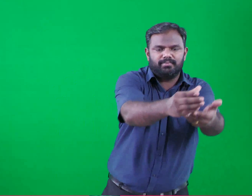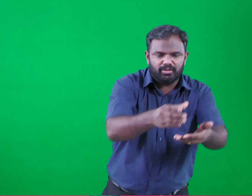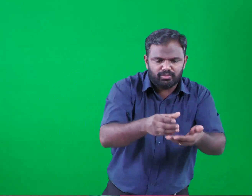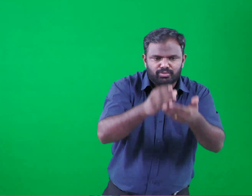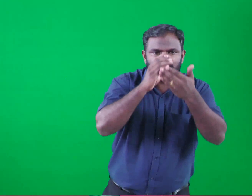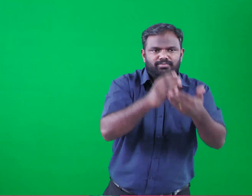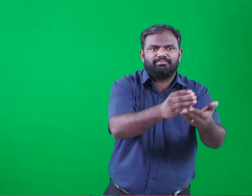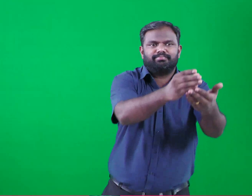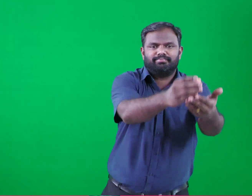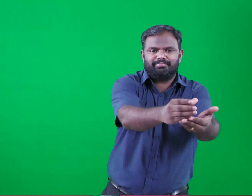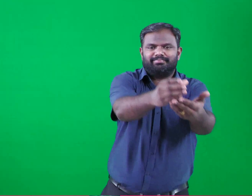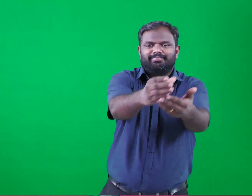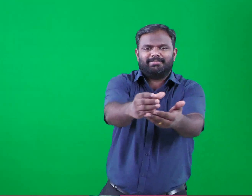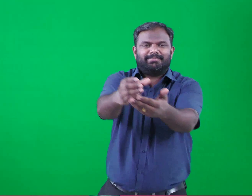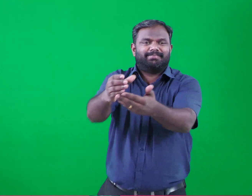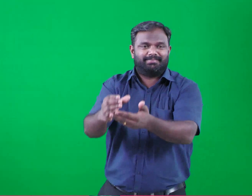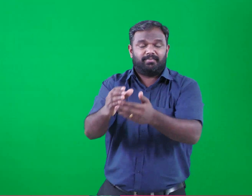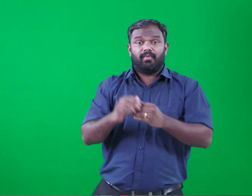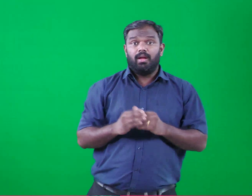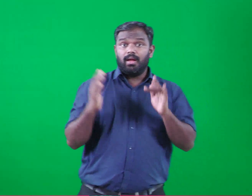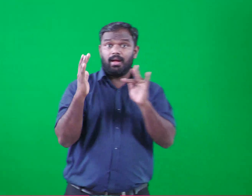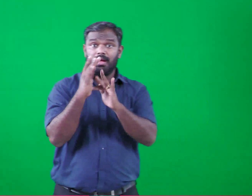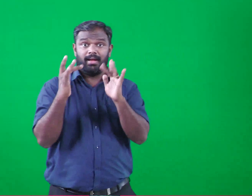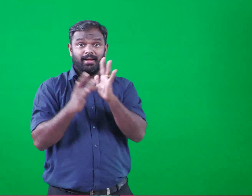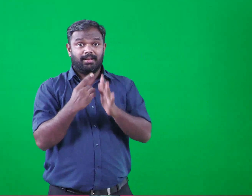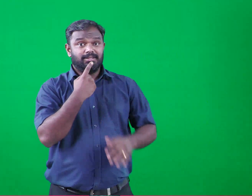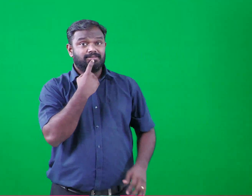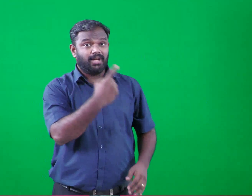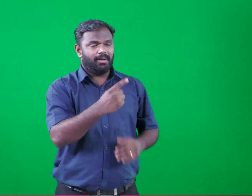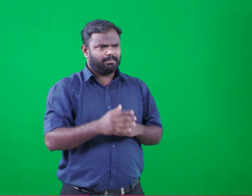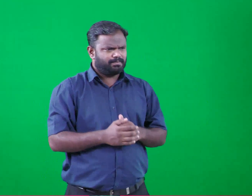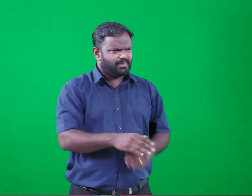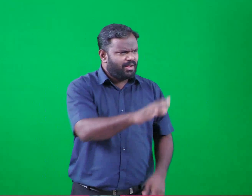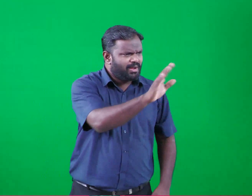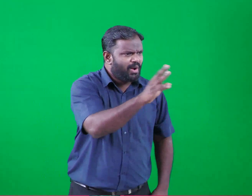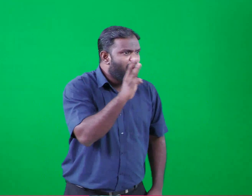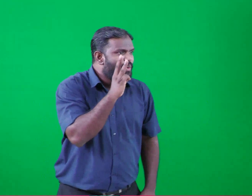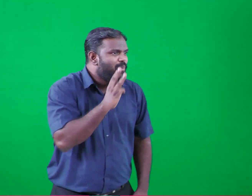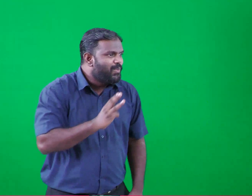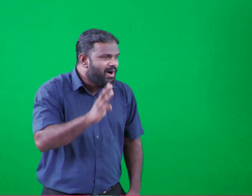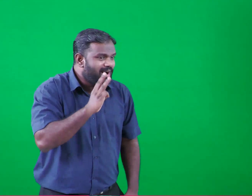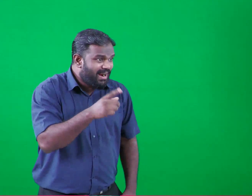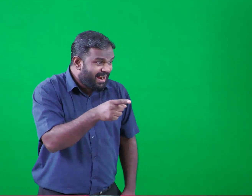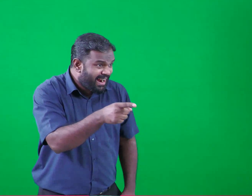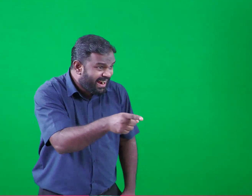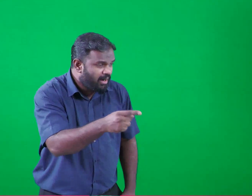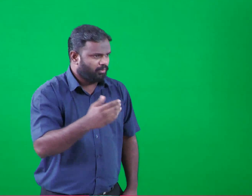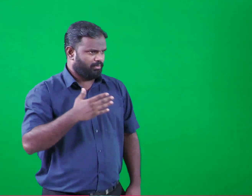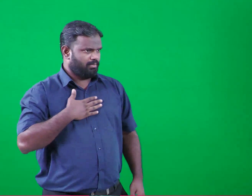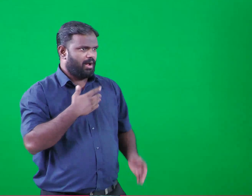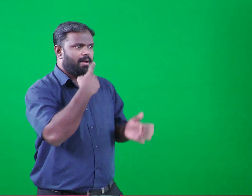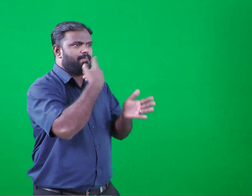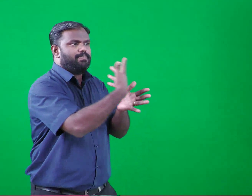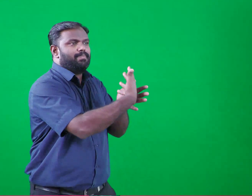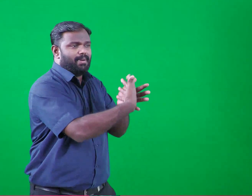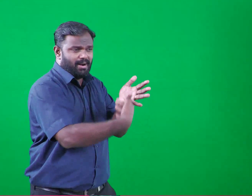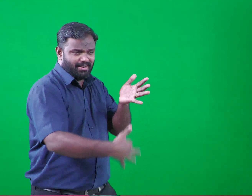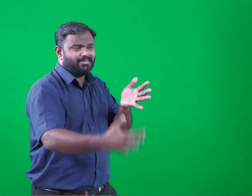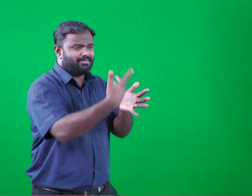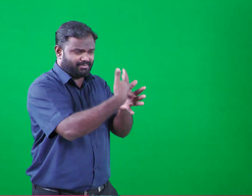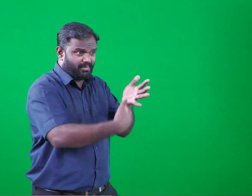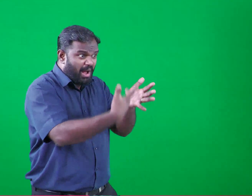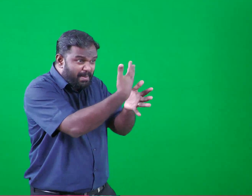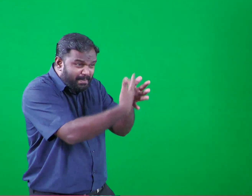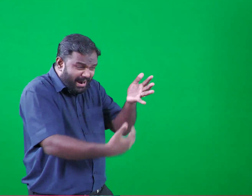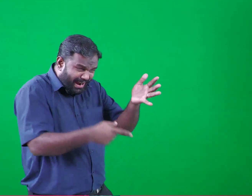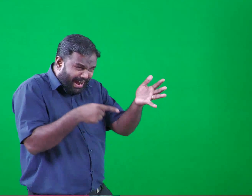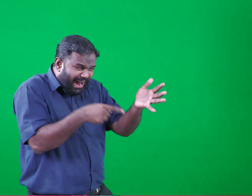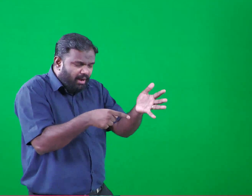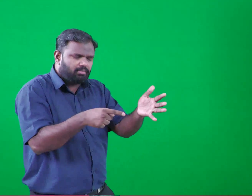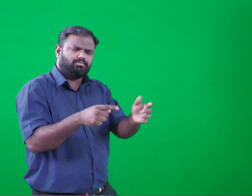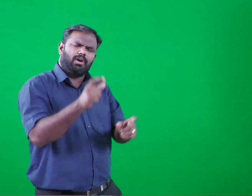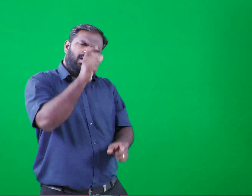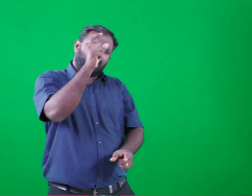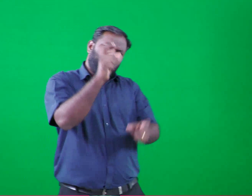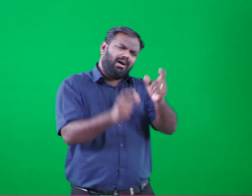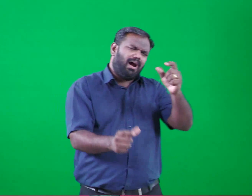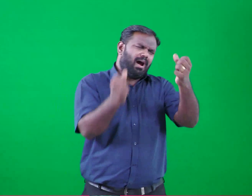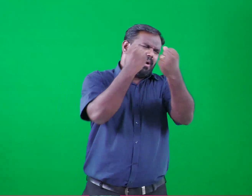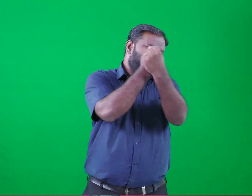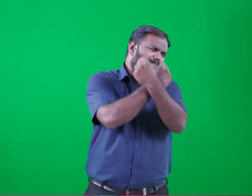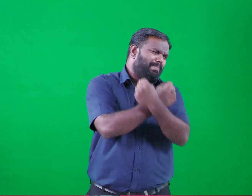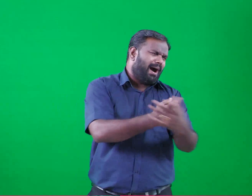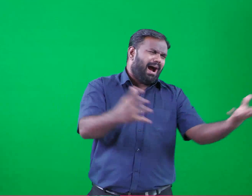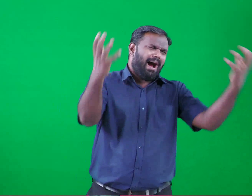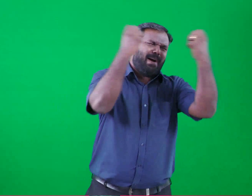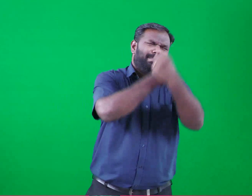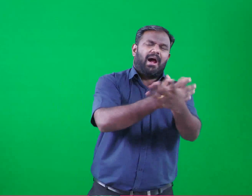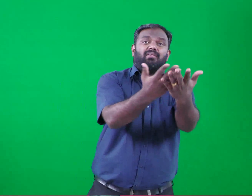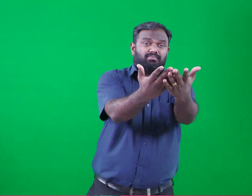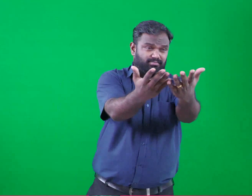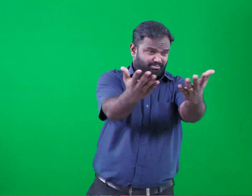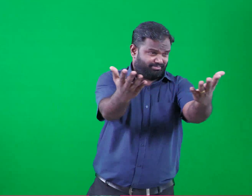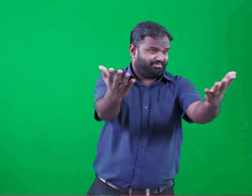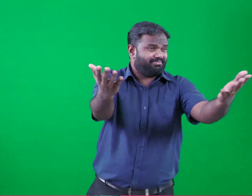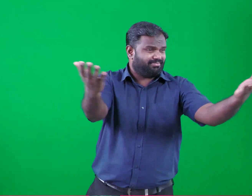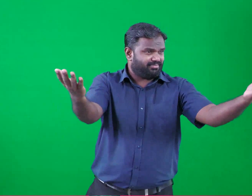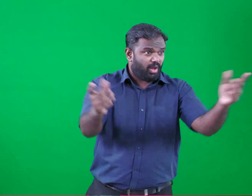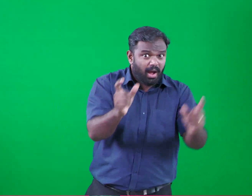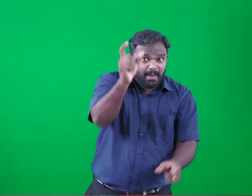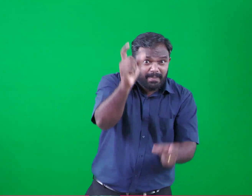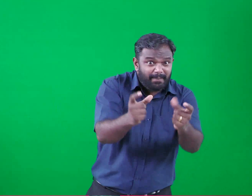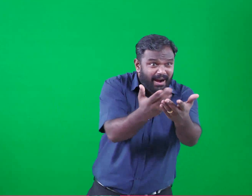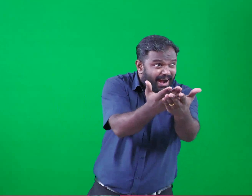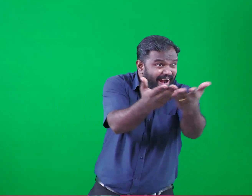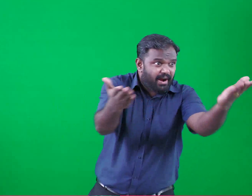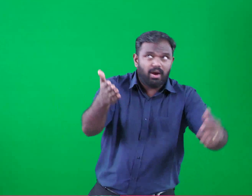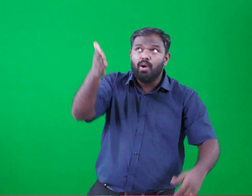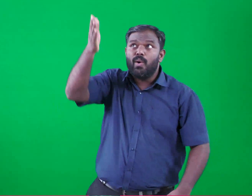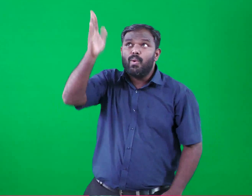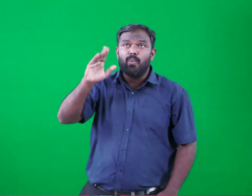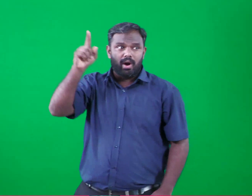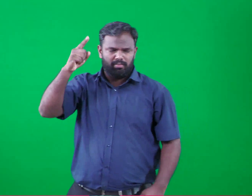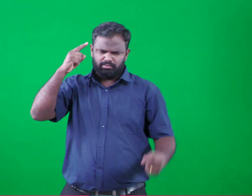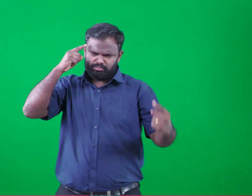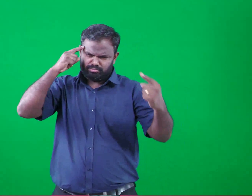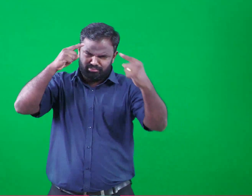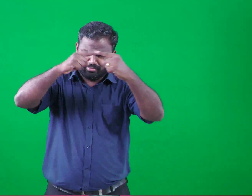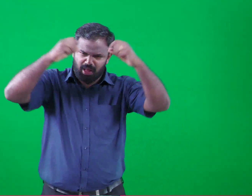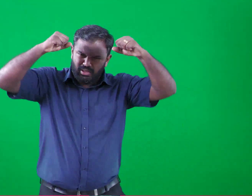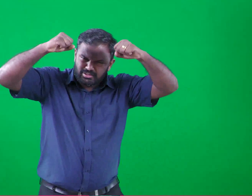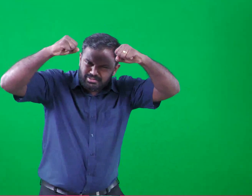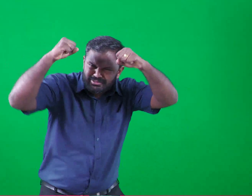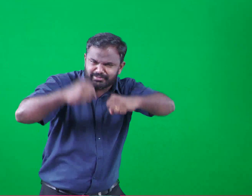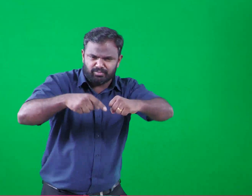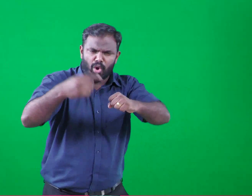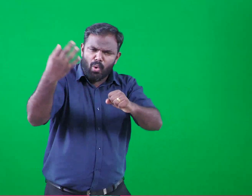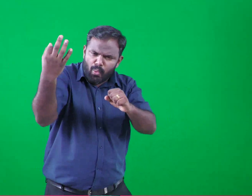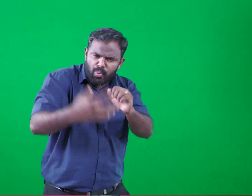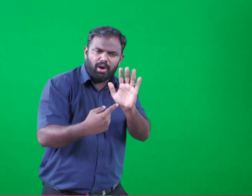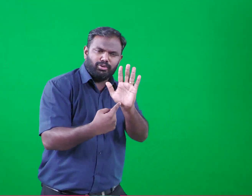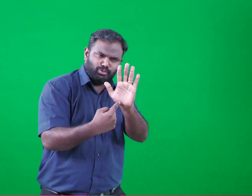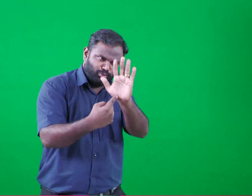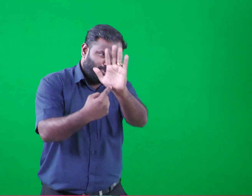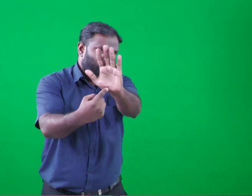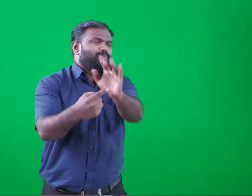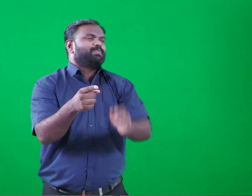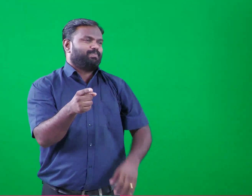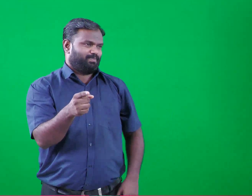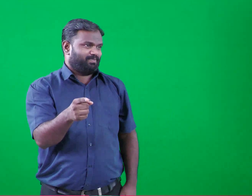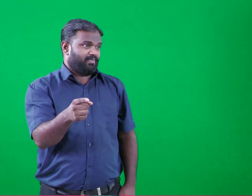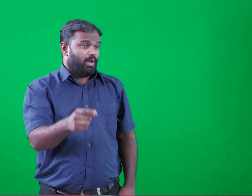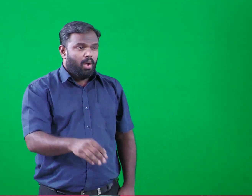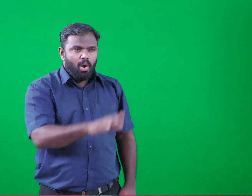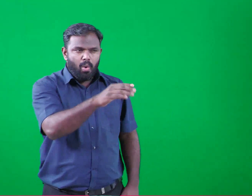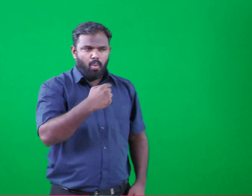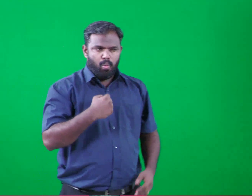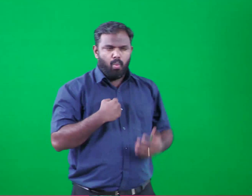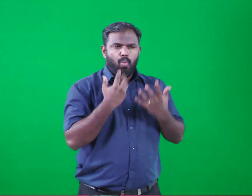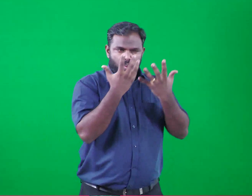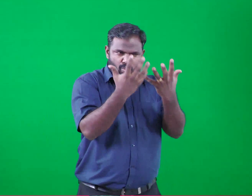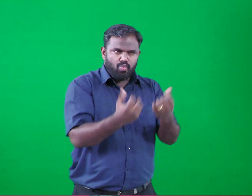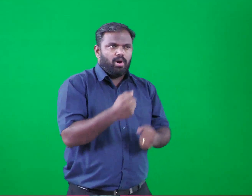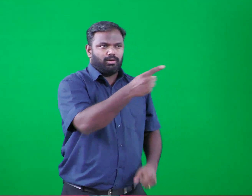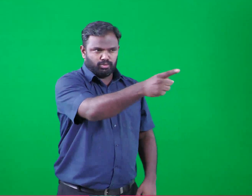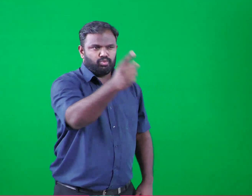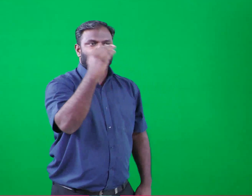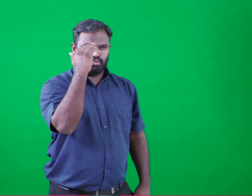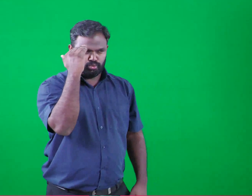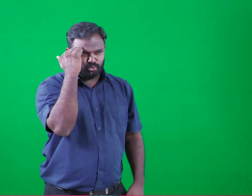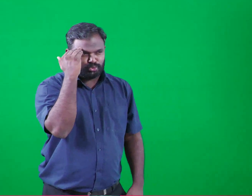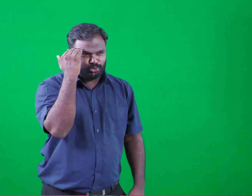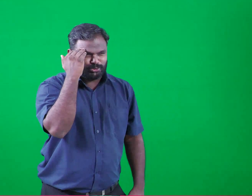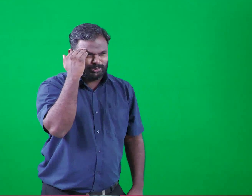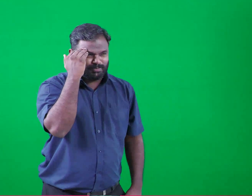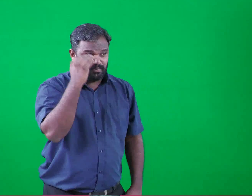He said to them, "This is My blood of the covenant, which is poured out for many.